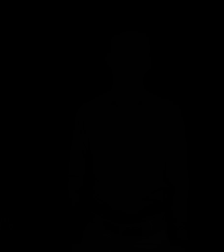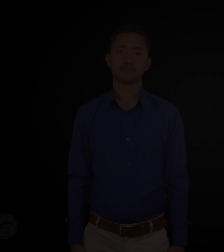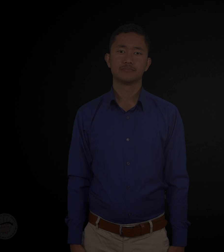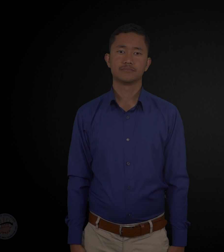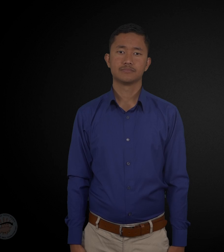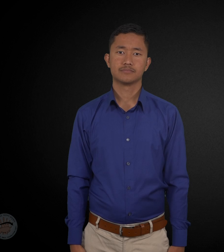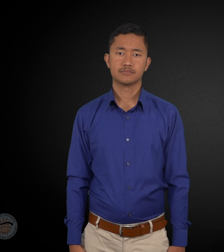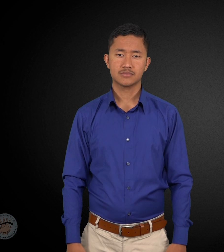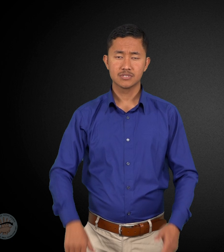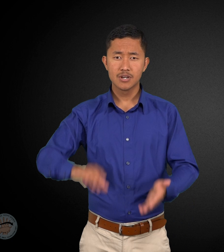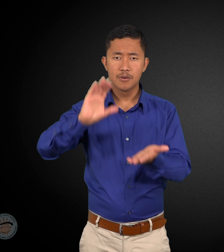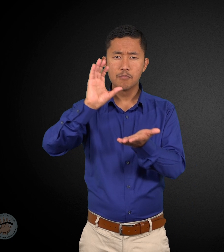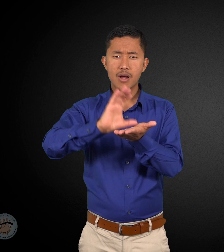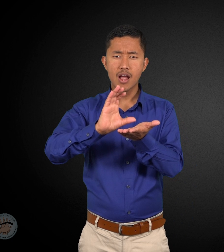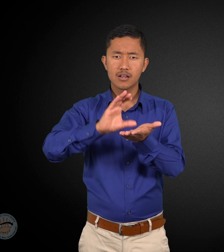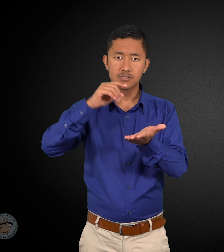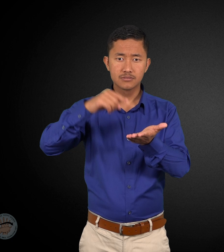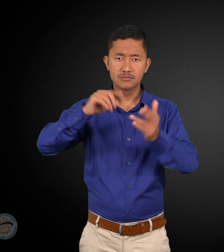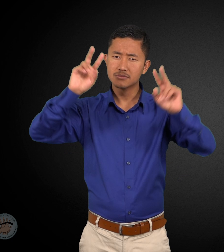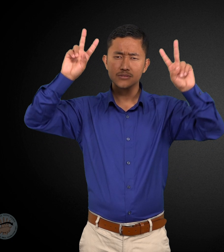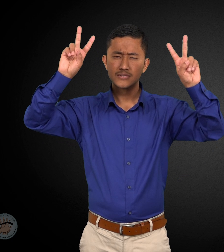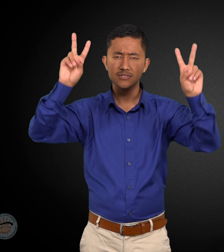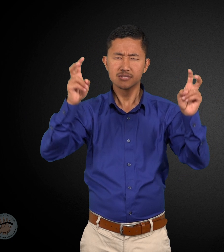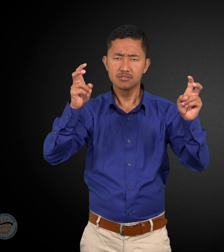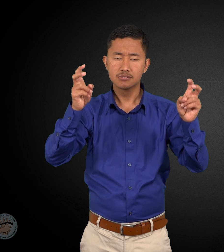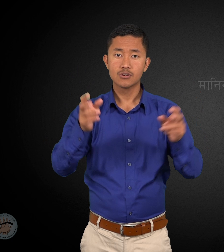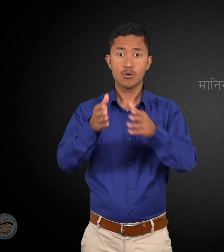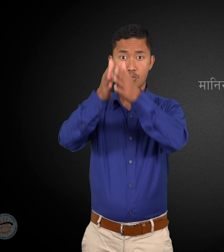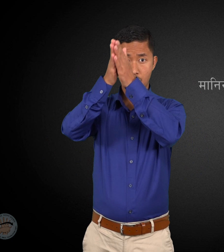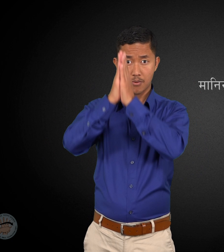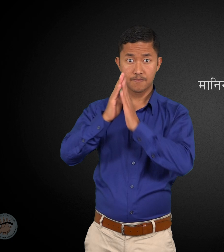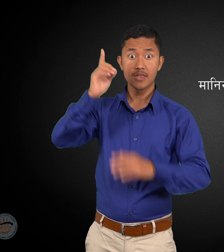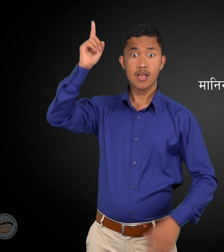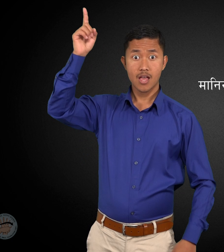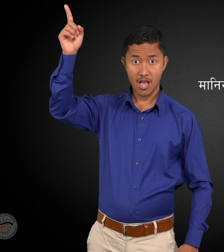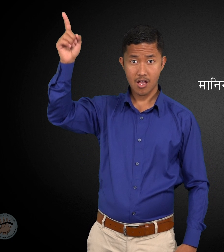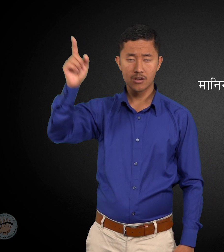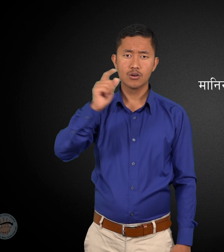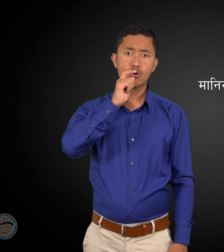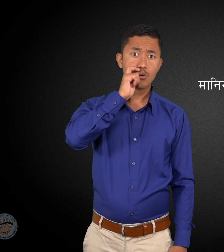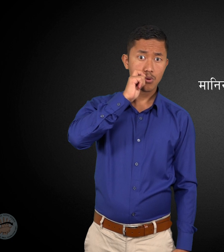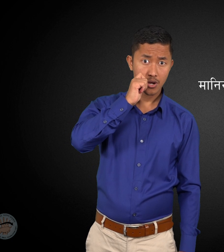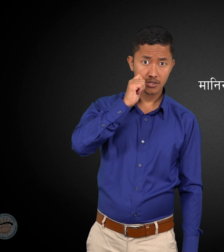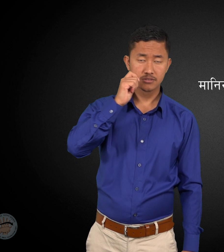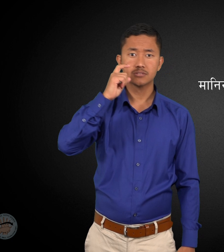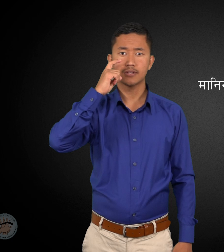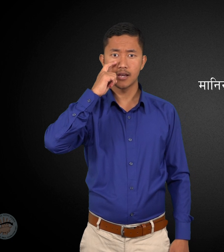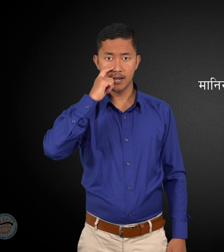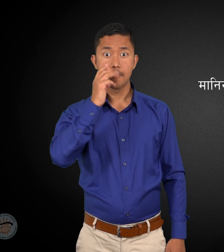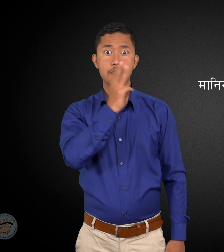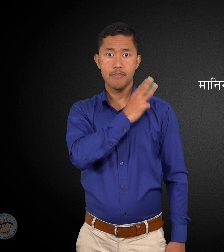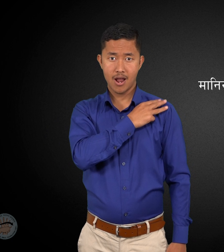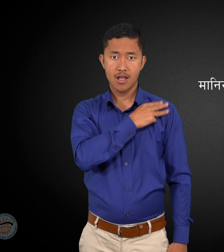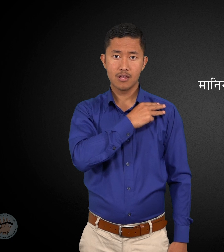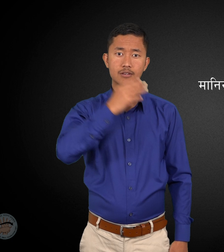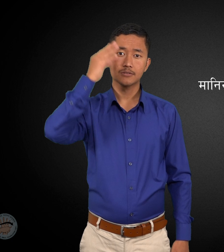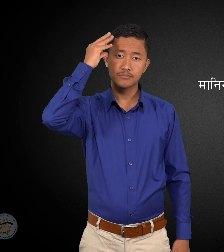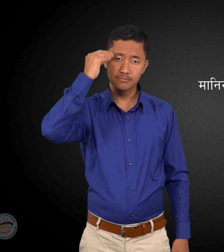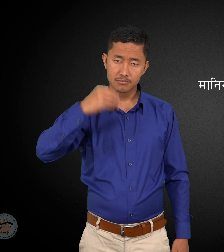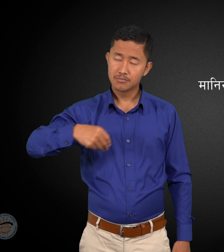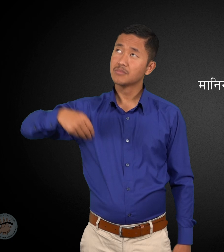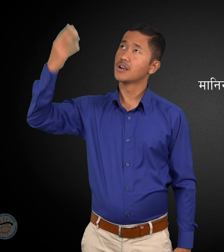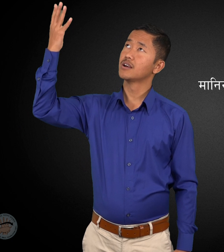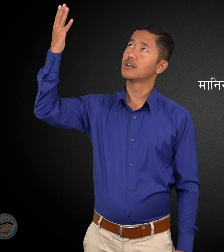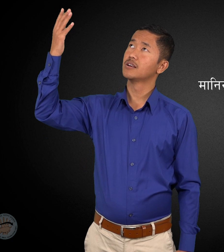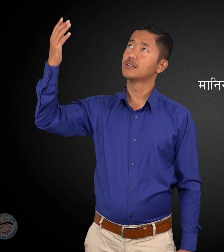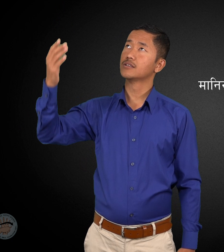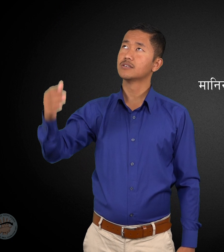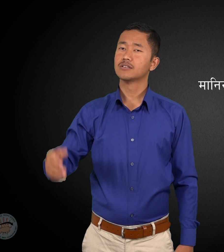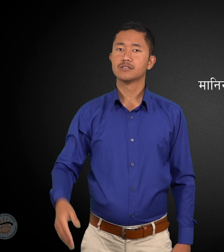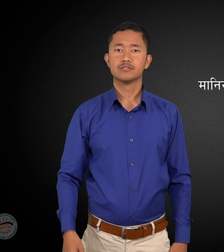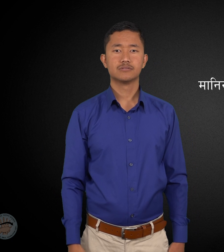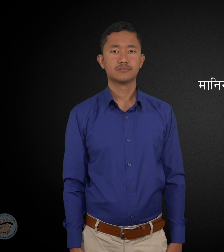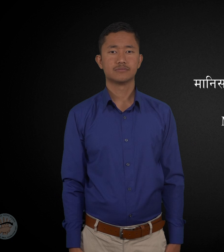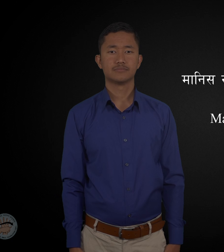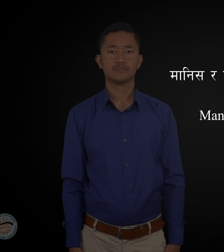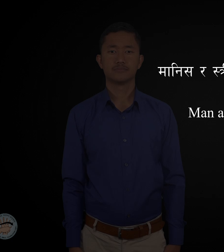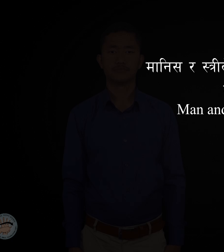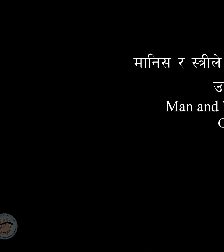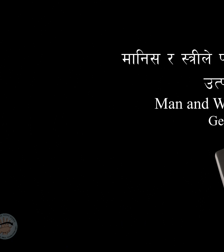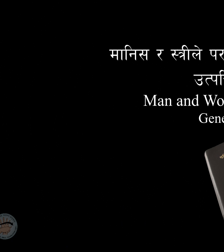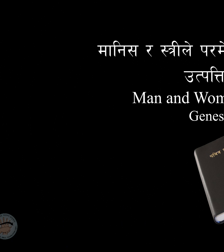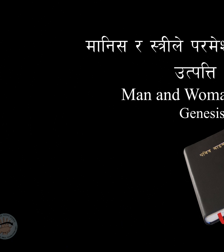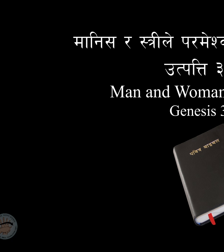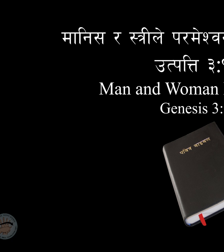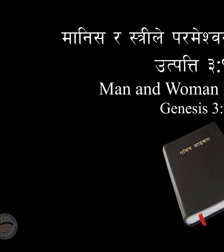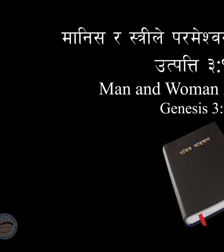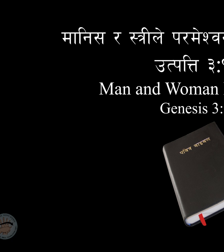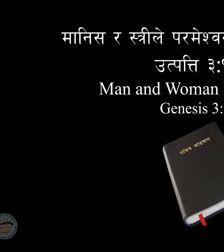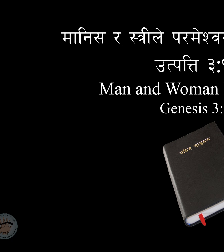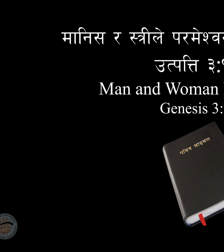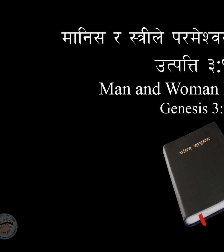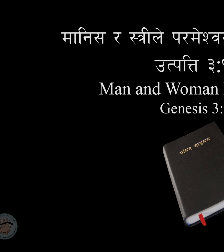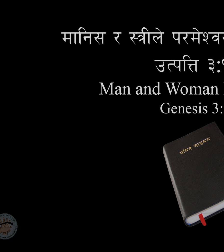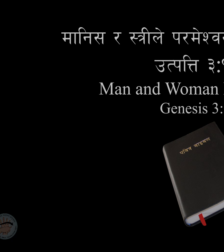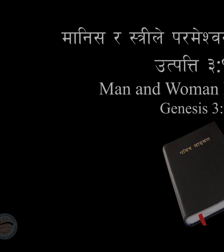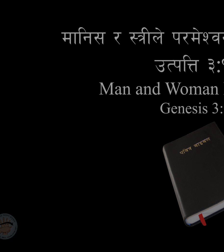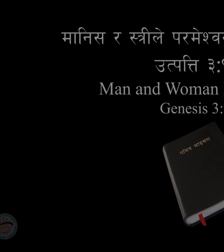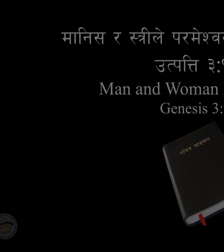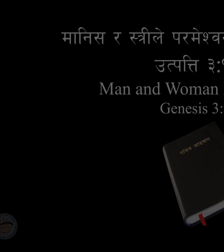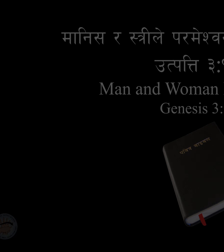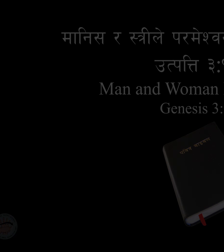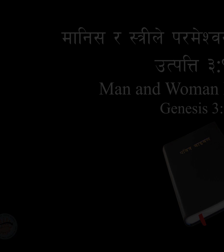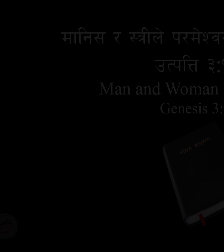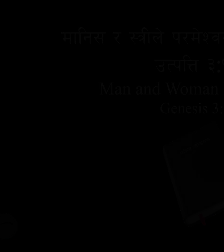Man and women disobey God